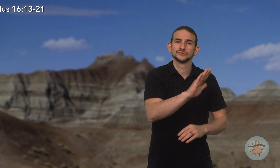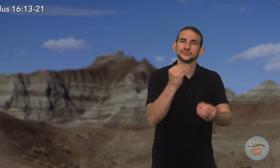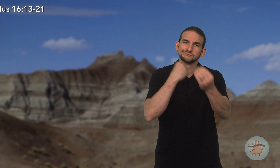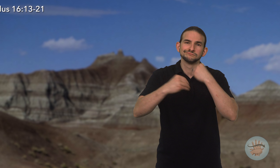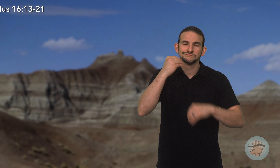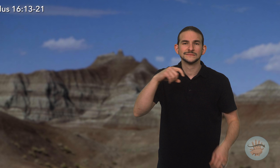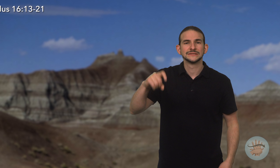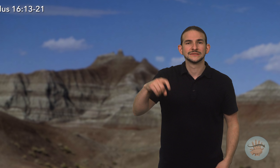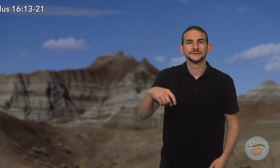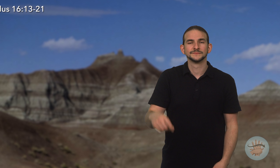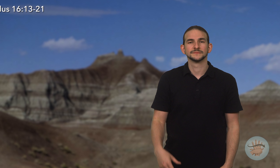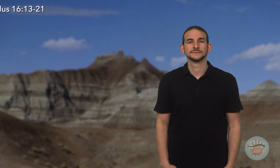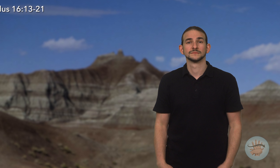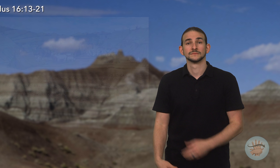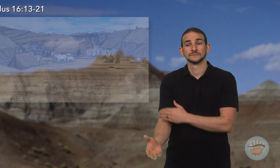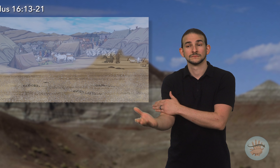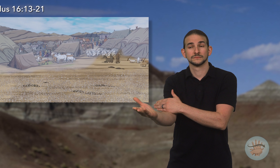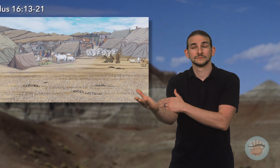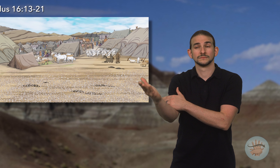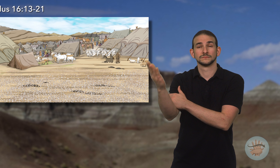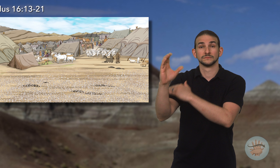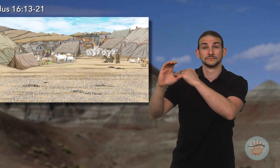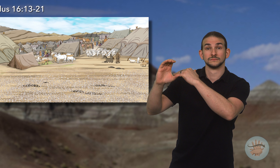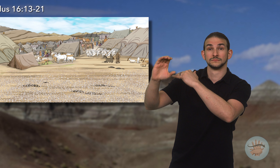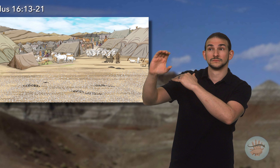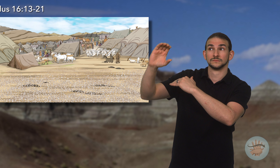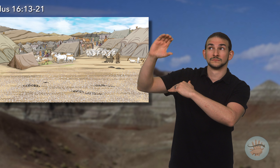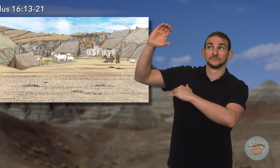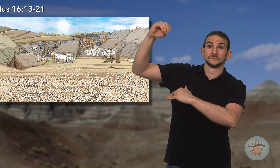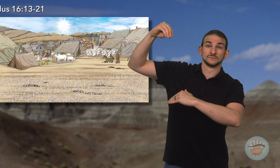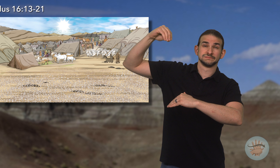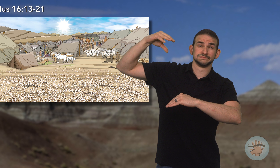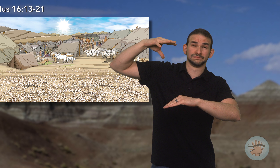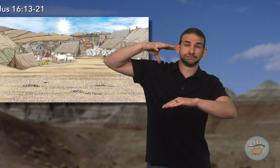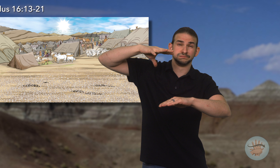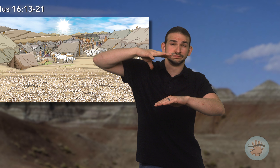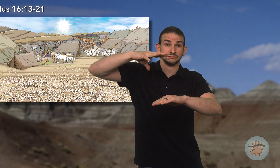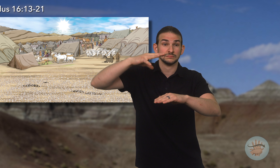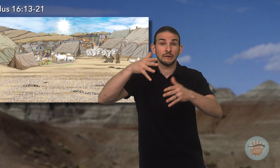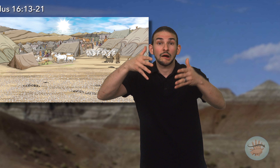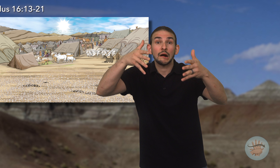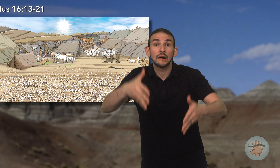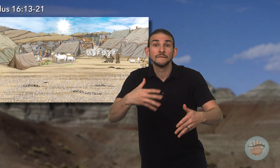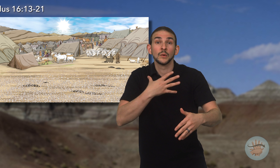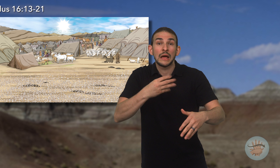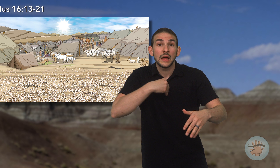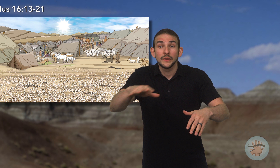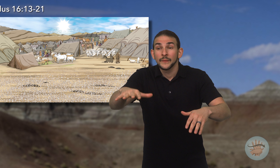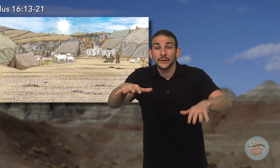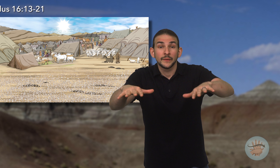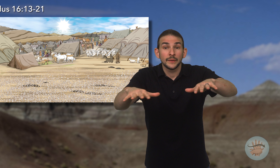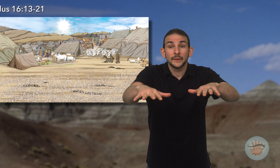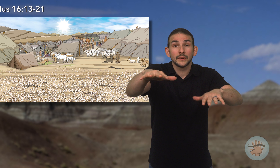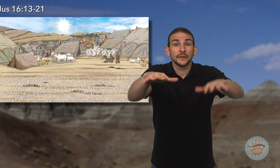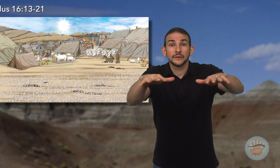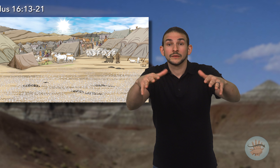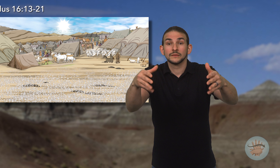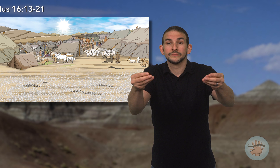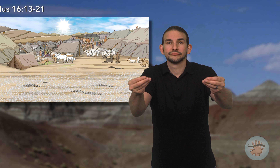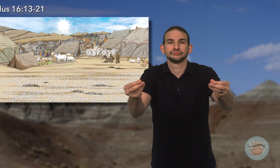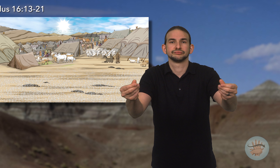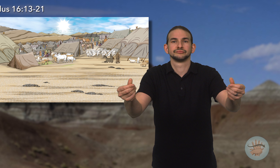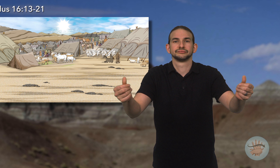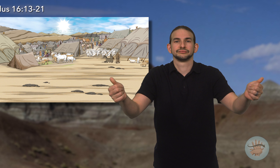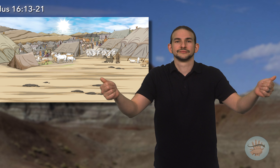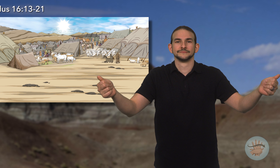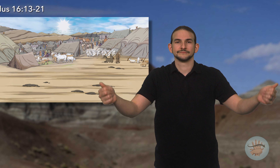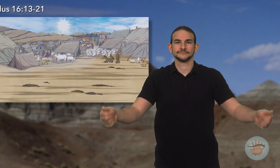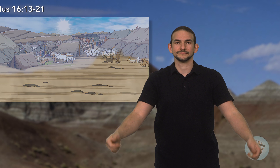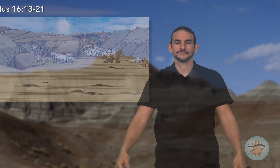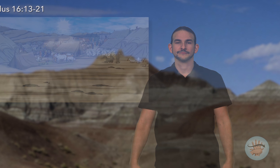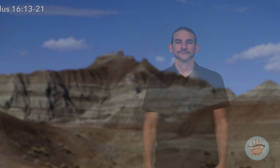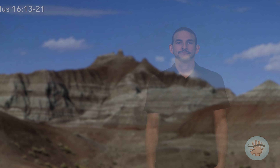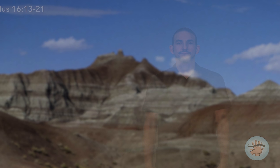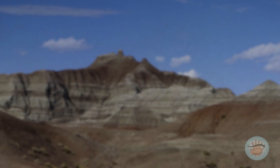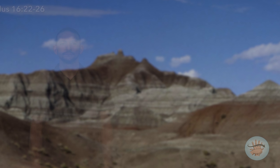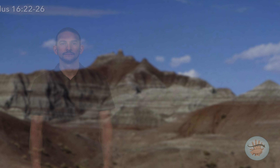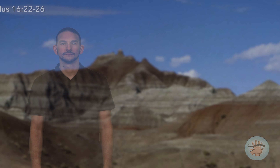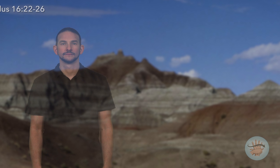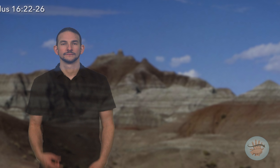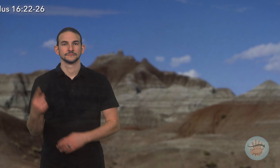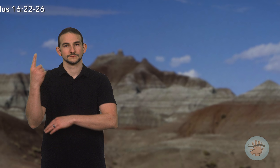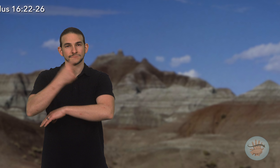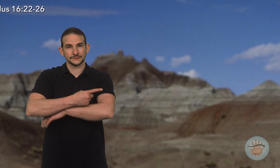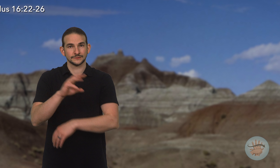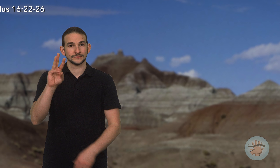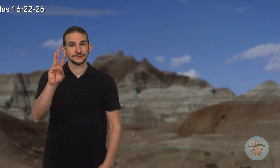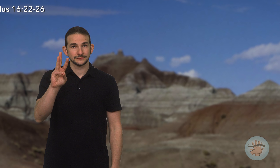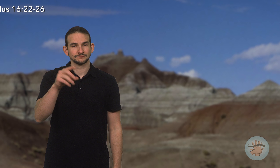Every morning each one gathered as much as was needed, and when the sun grew hot, it melted away.